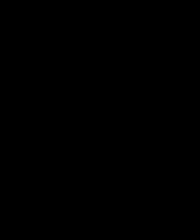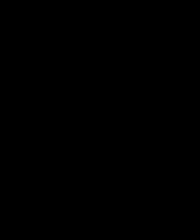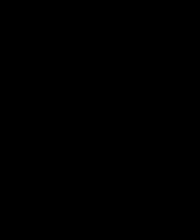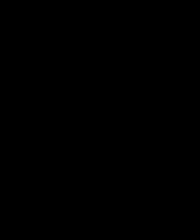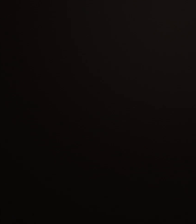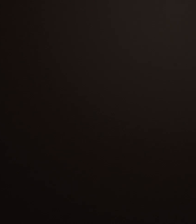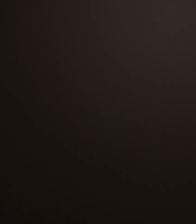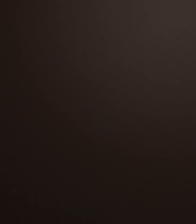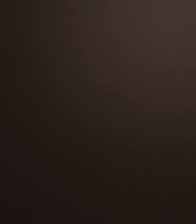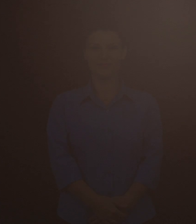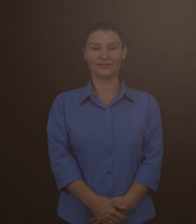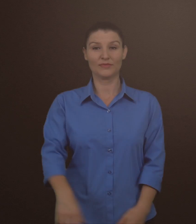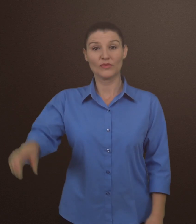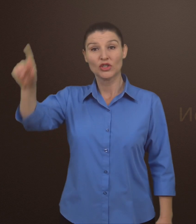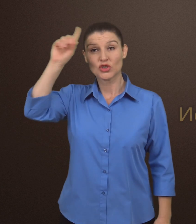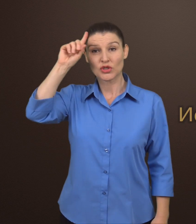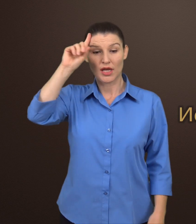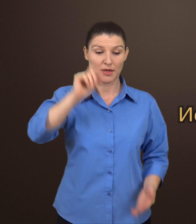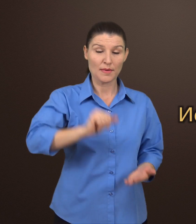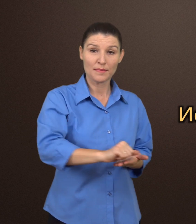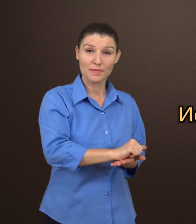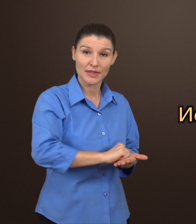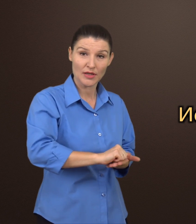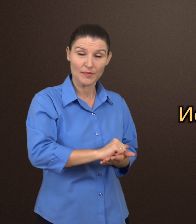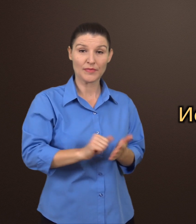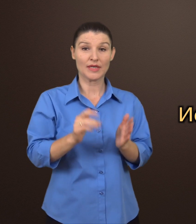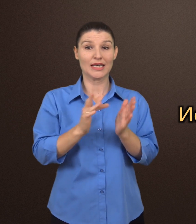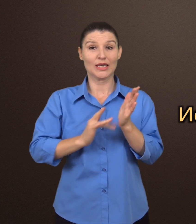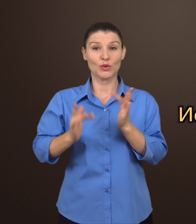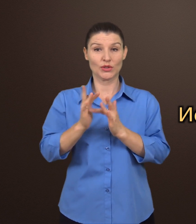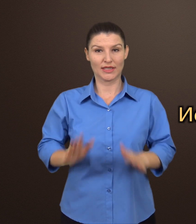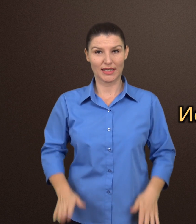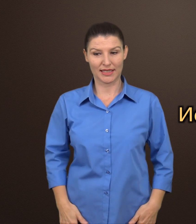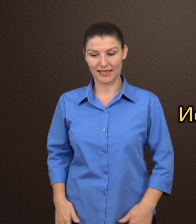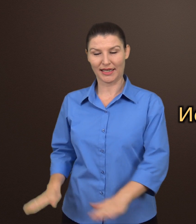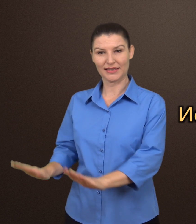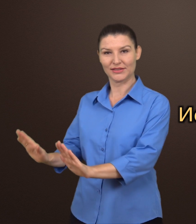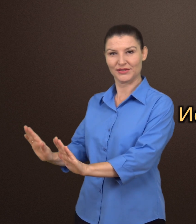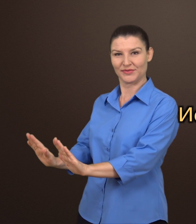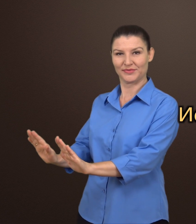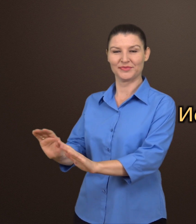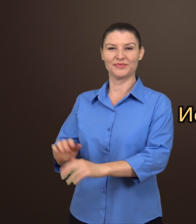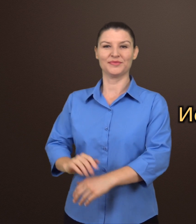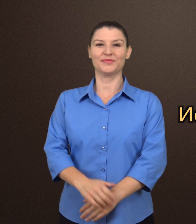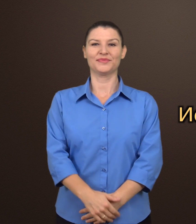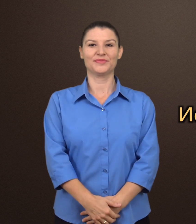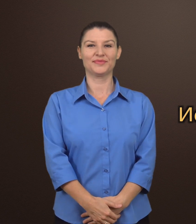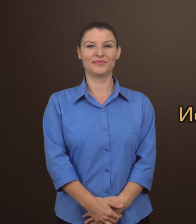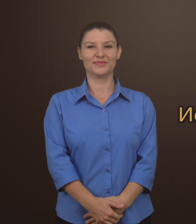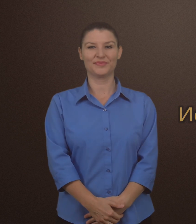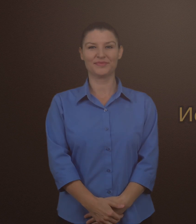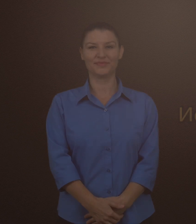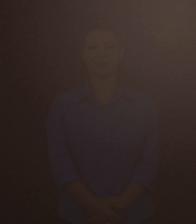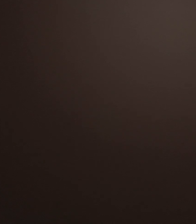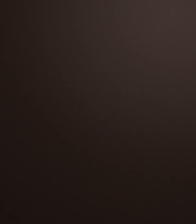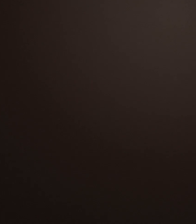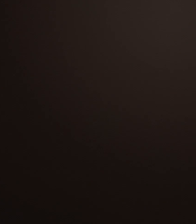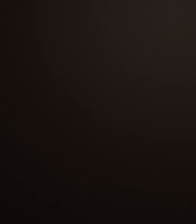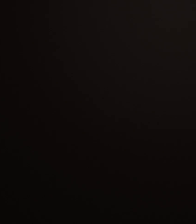A woman washes Jesus' feet